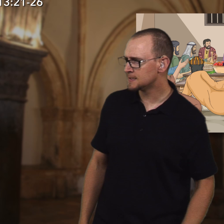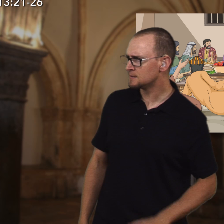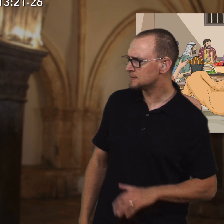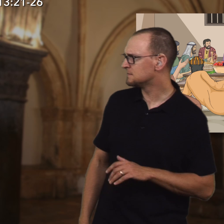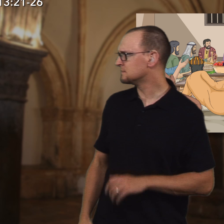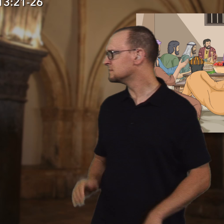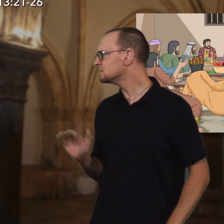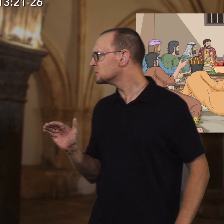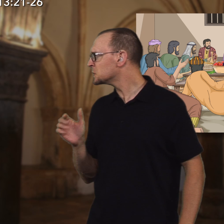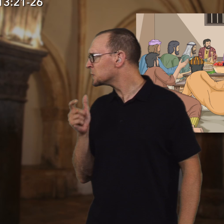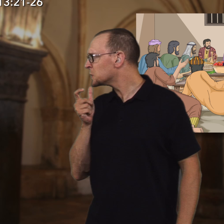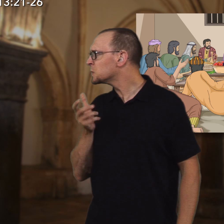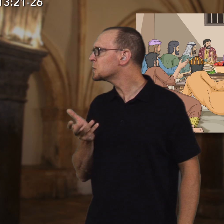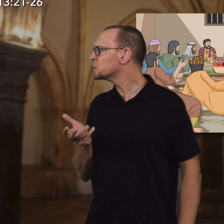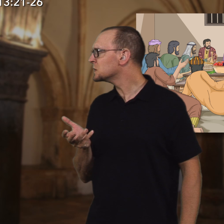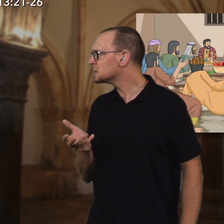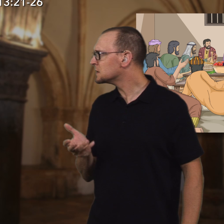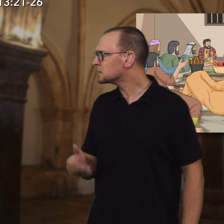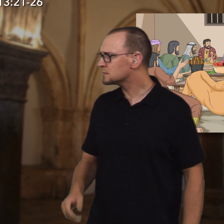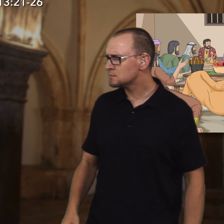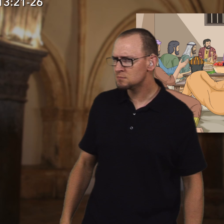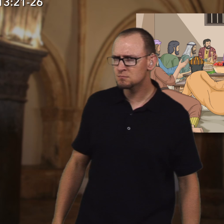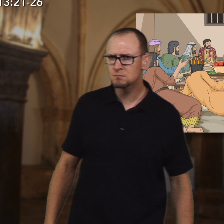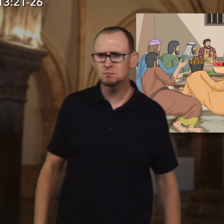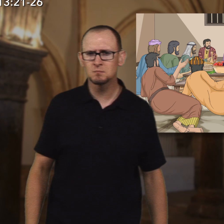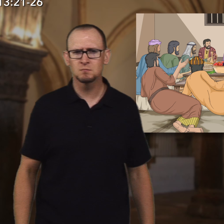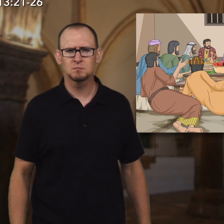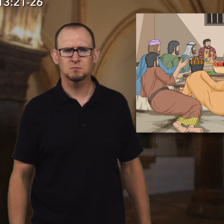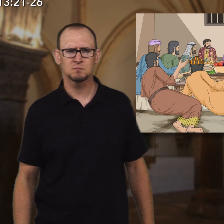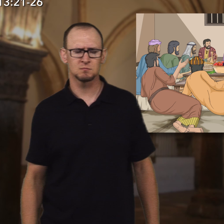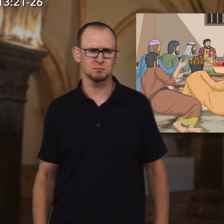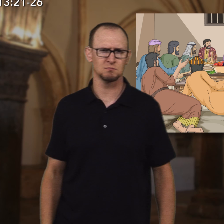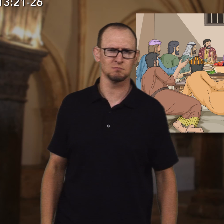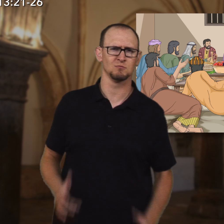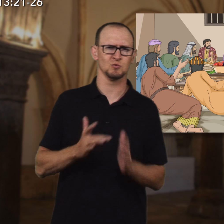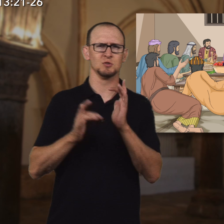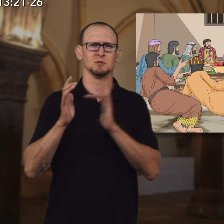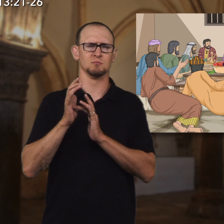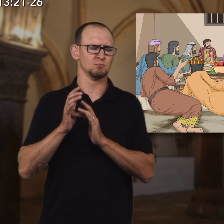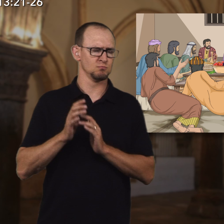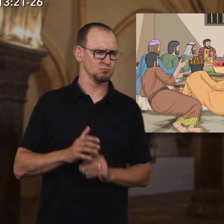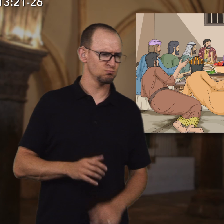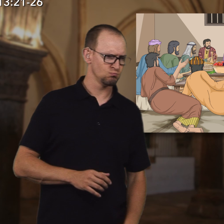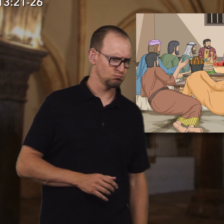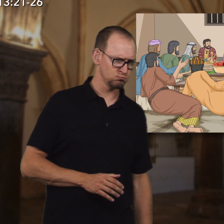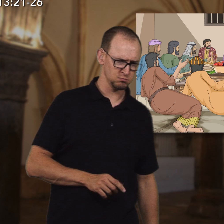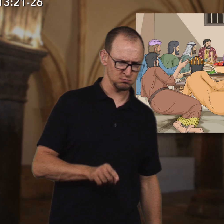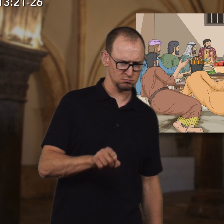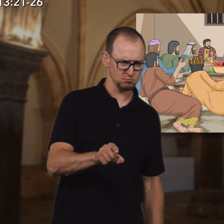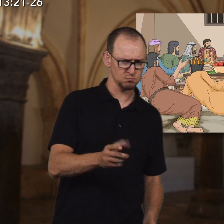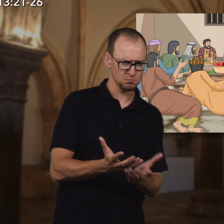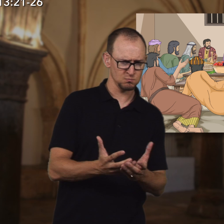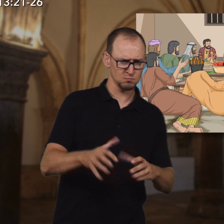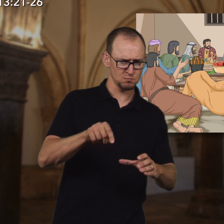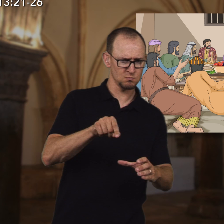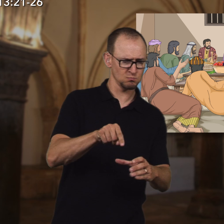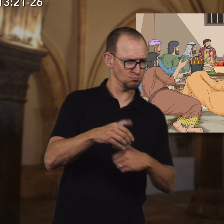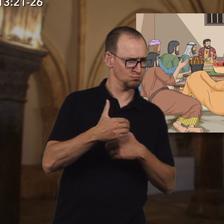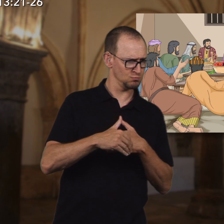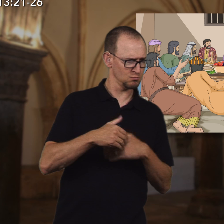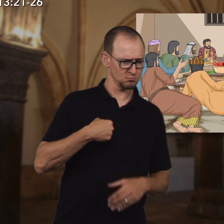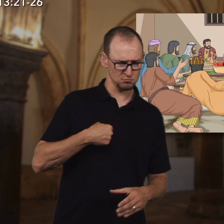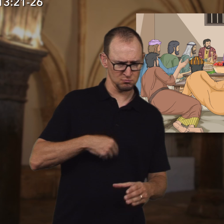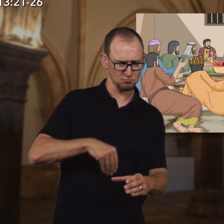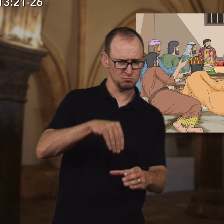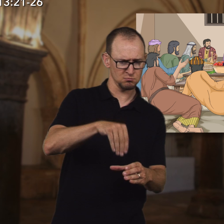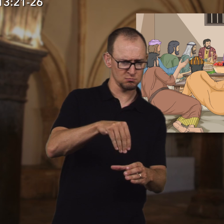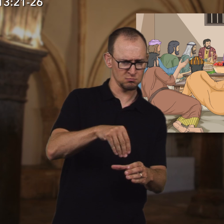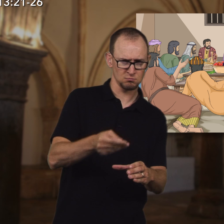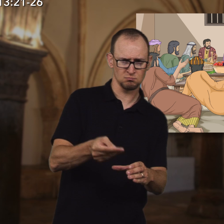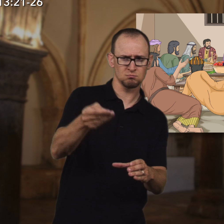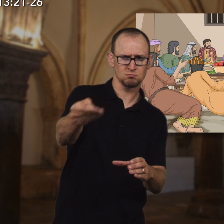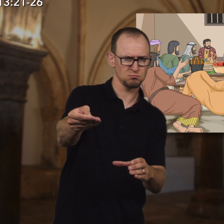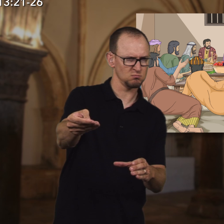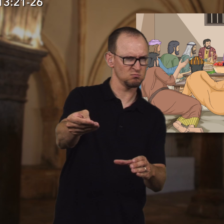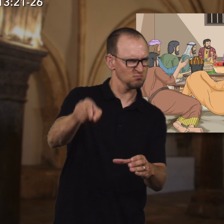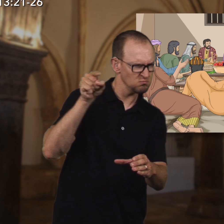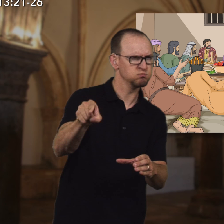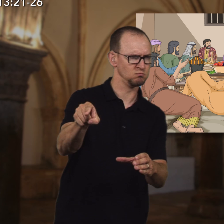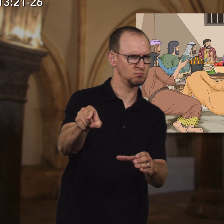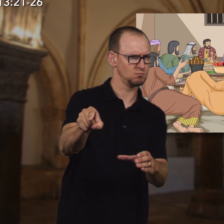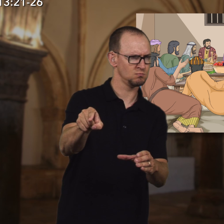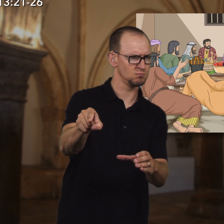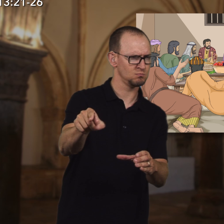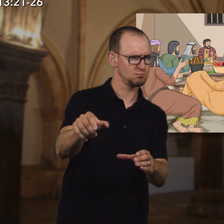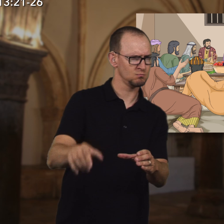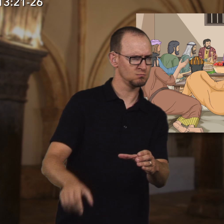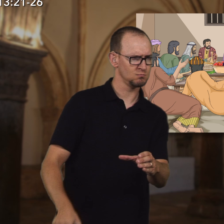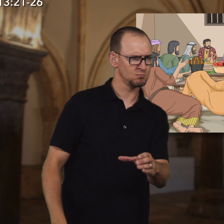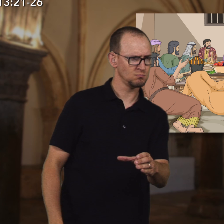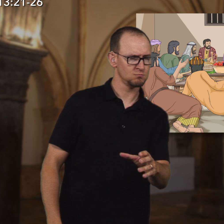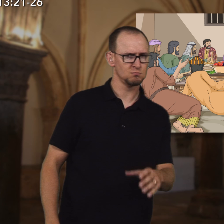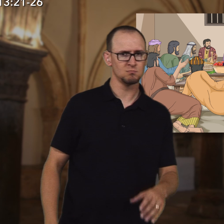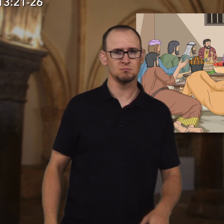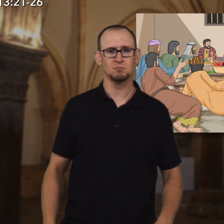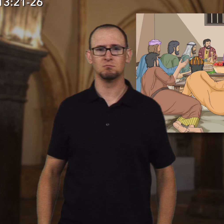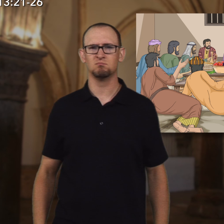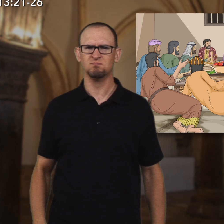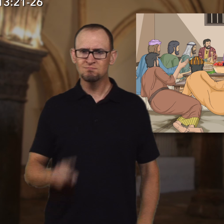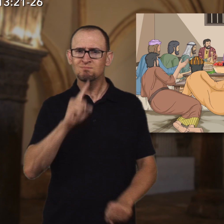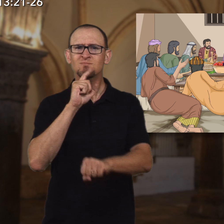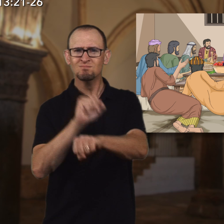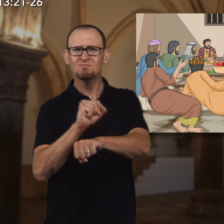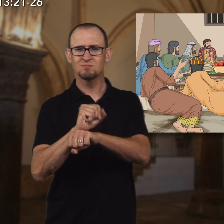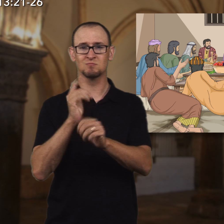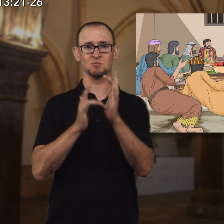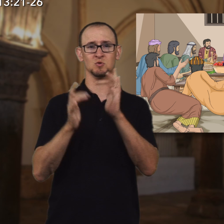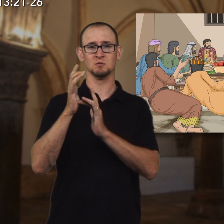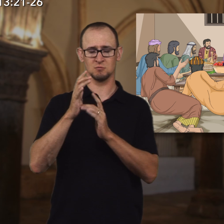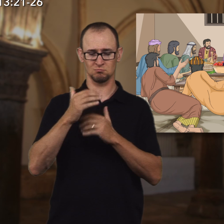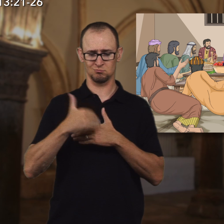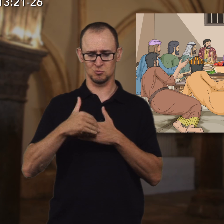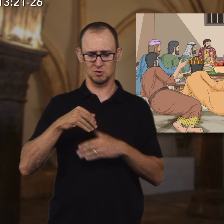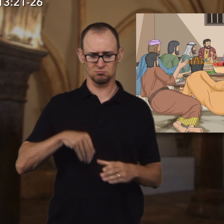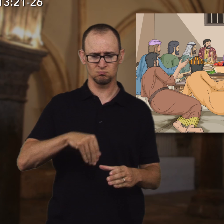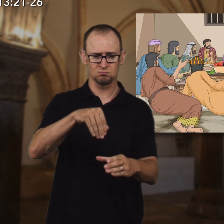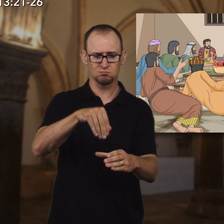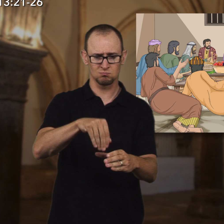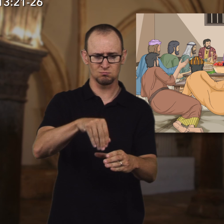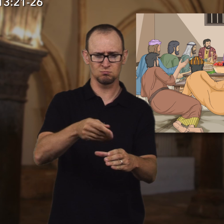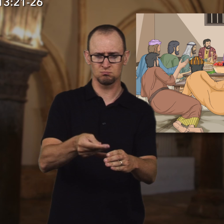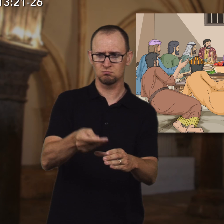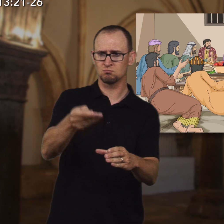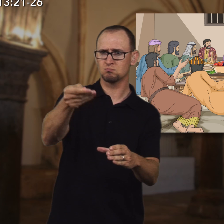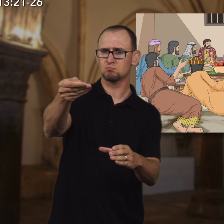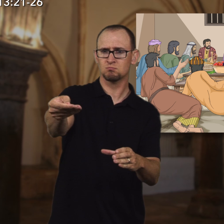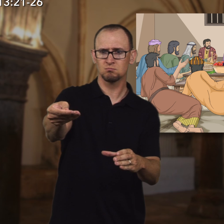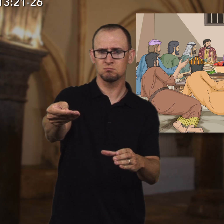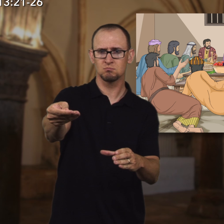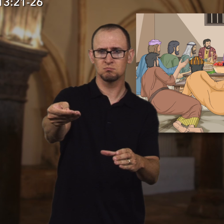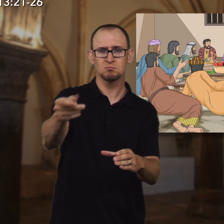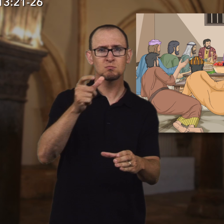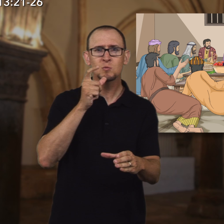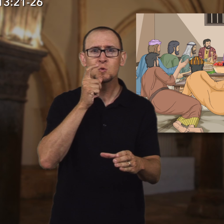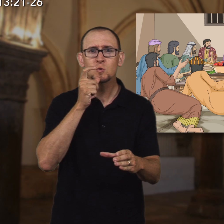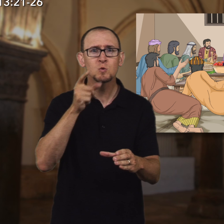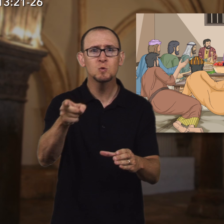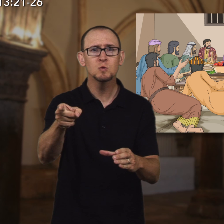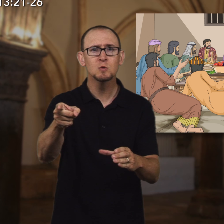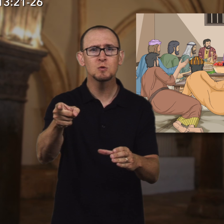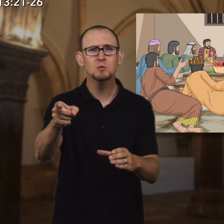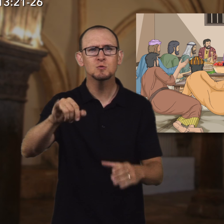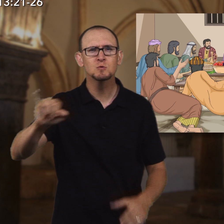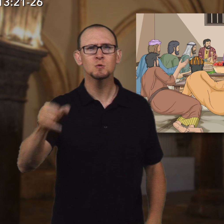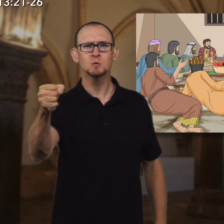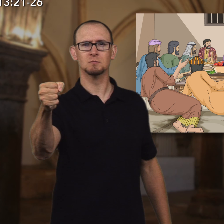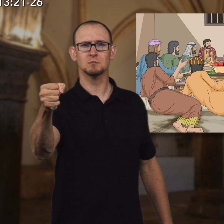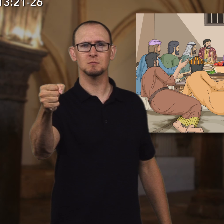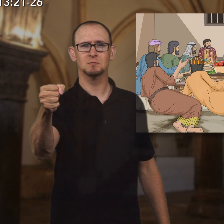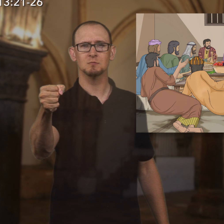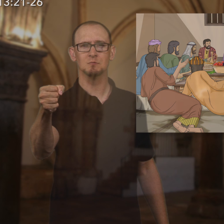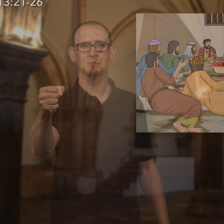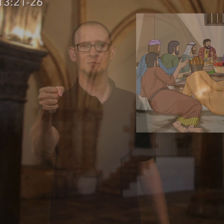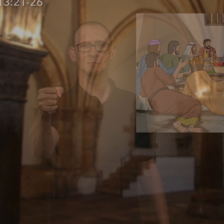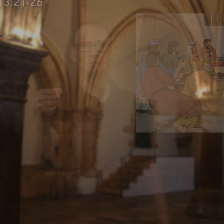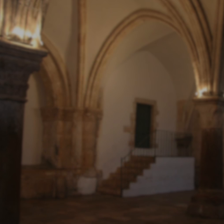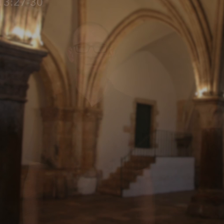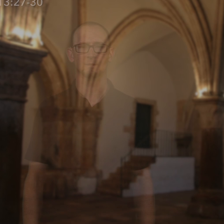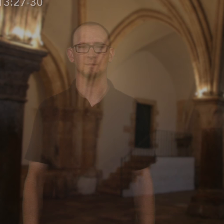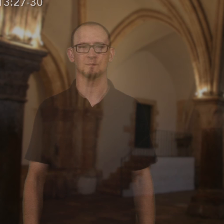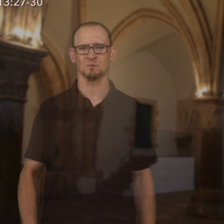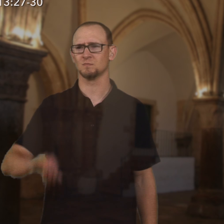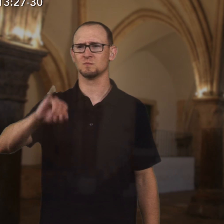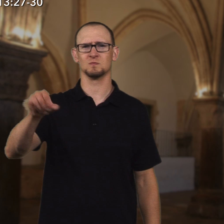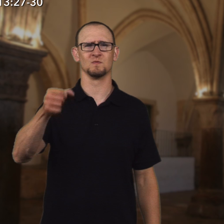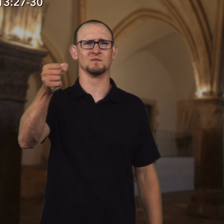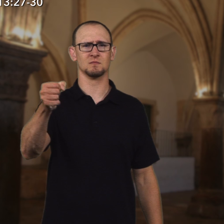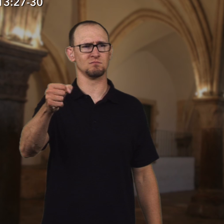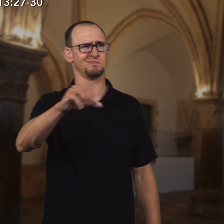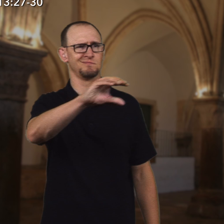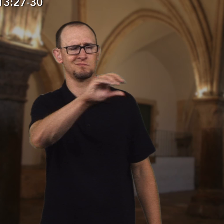Leaning back against Jesus, he asked, “Lord, who is it?” Jesus answered, “It is the one to whom I give this morsel after I have dipped it.” Then He dipped the morsel and gave it to Judas son of Simon Iscariot.